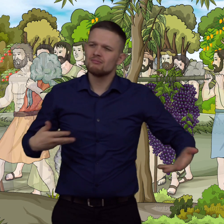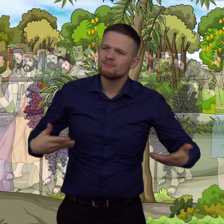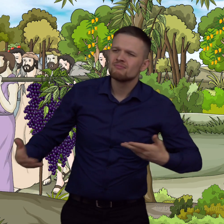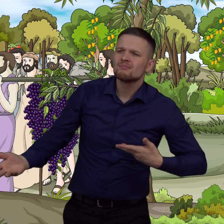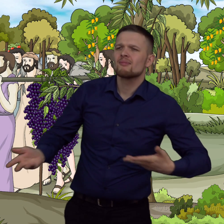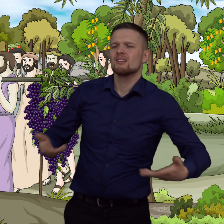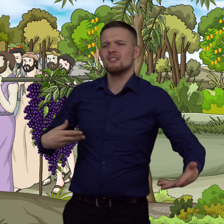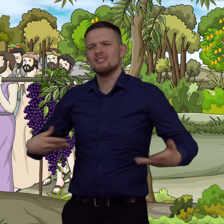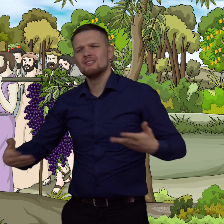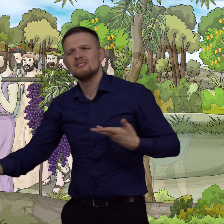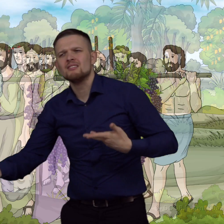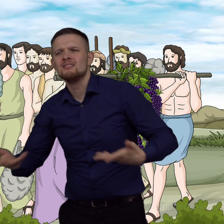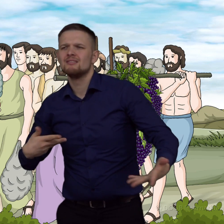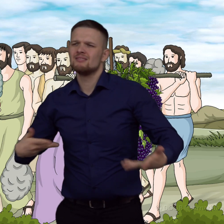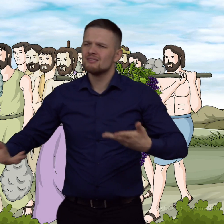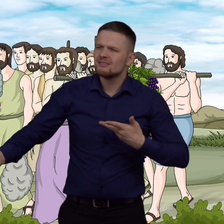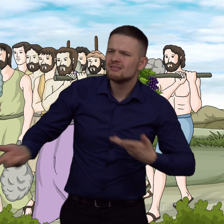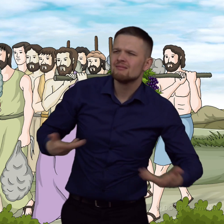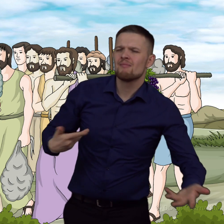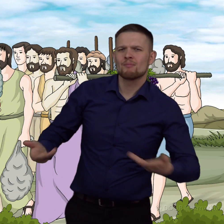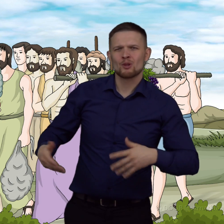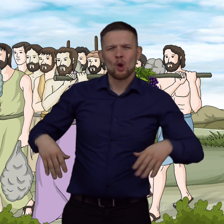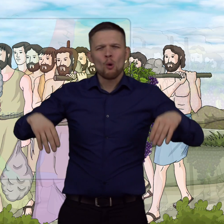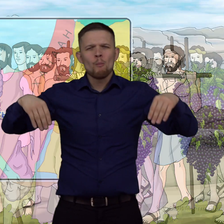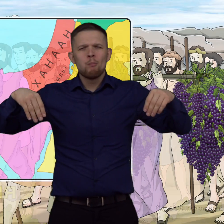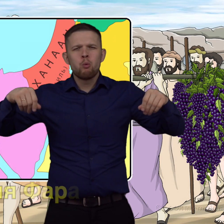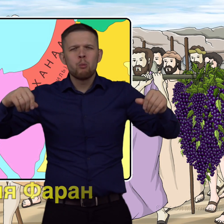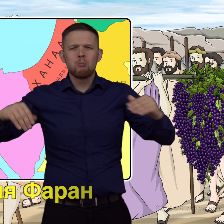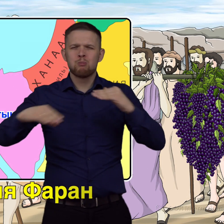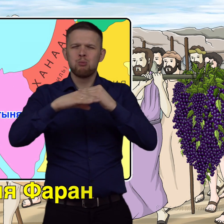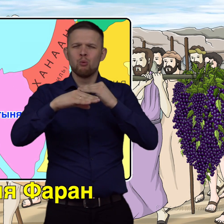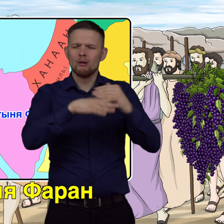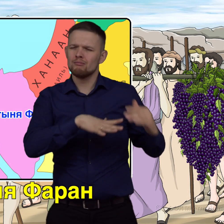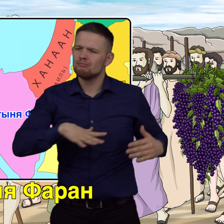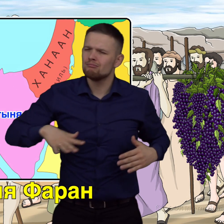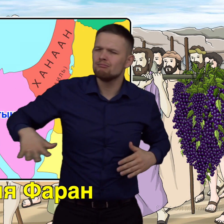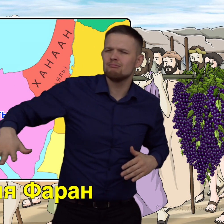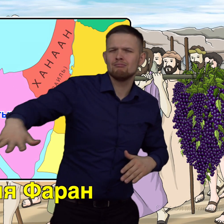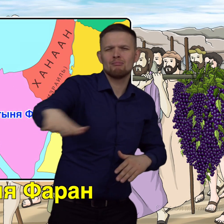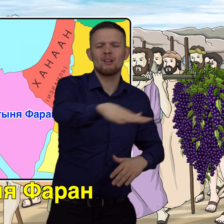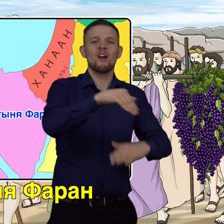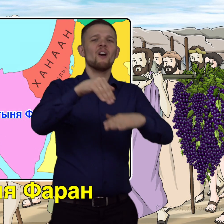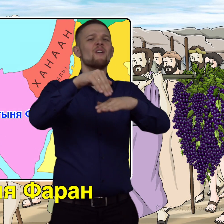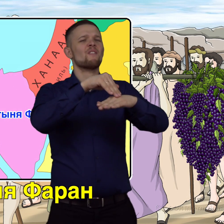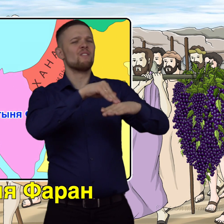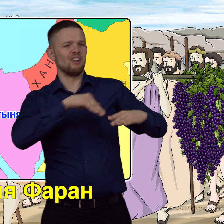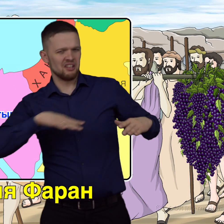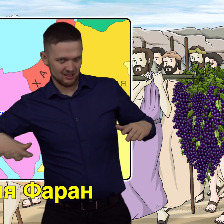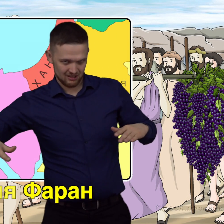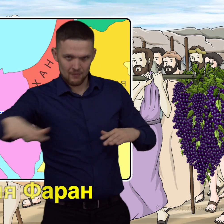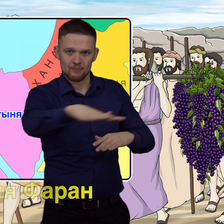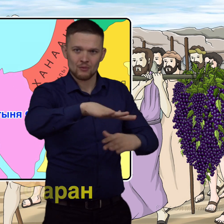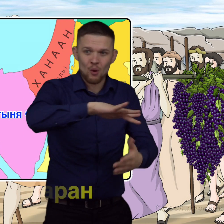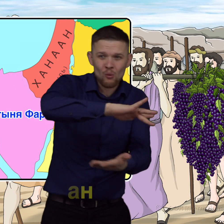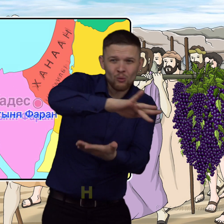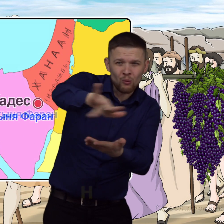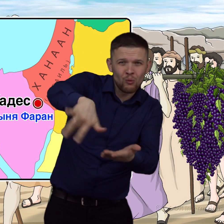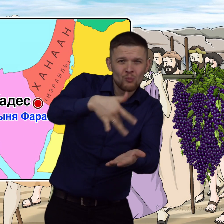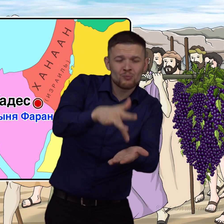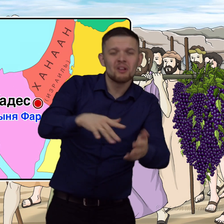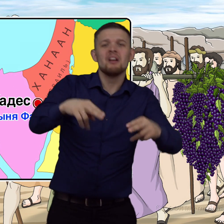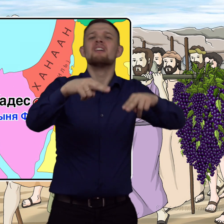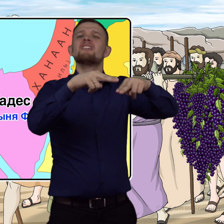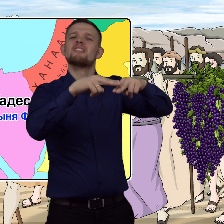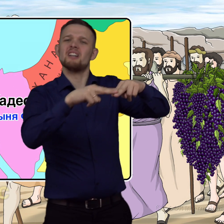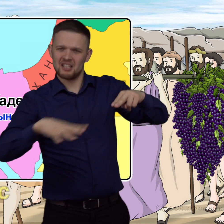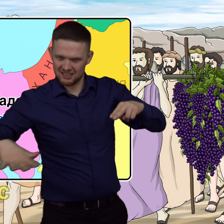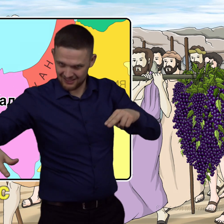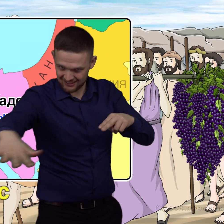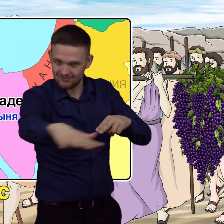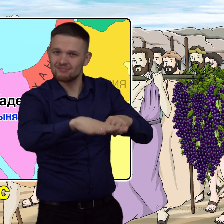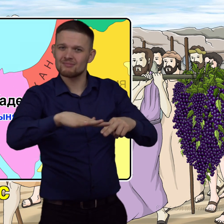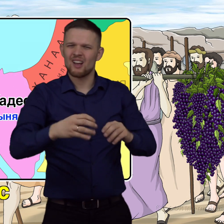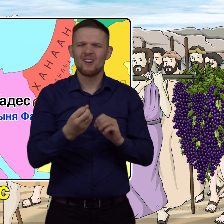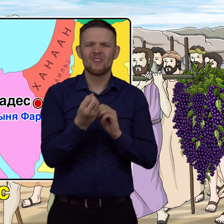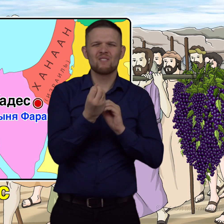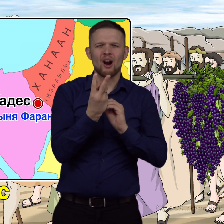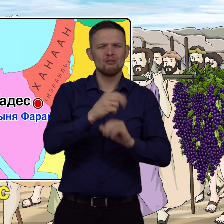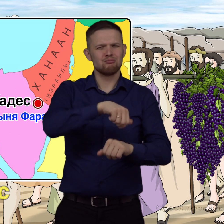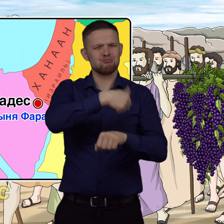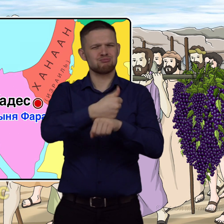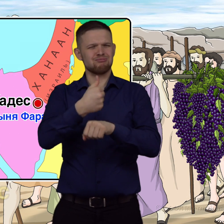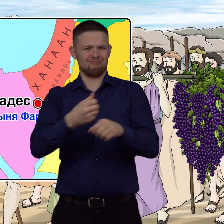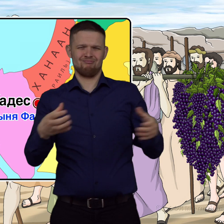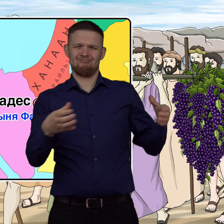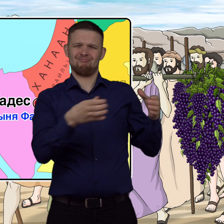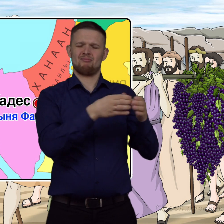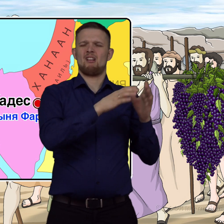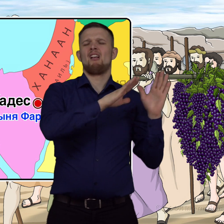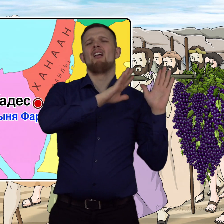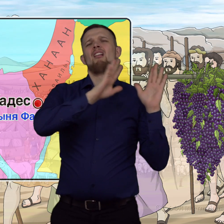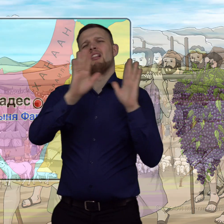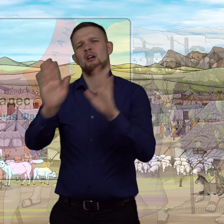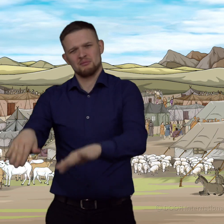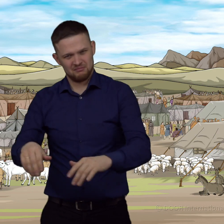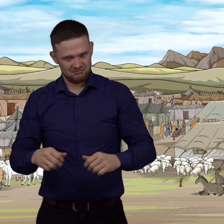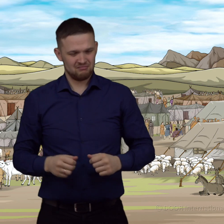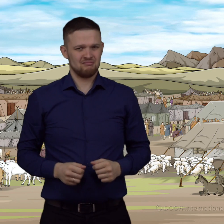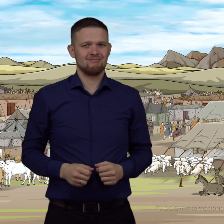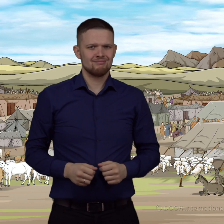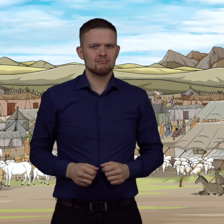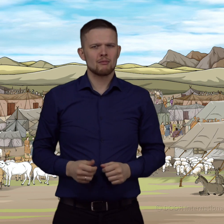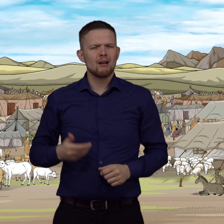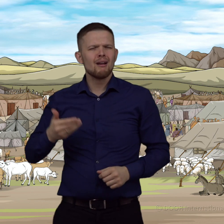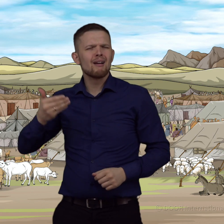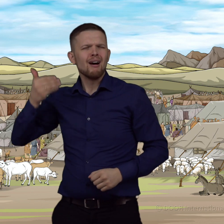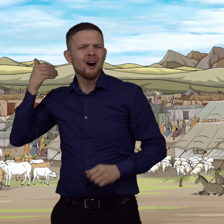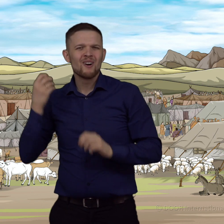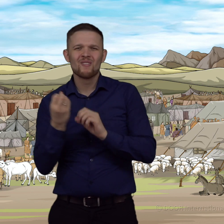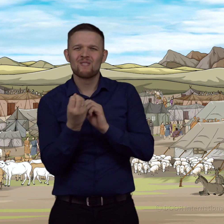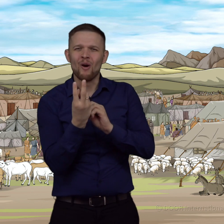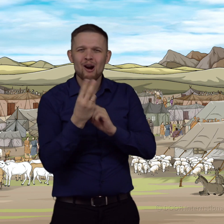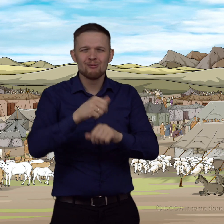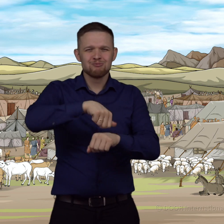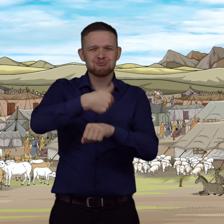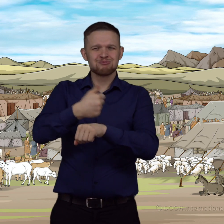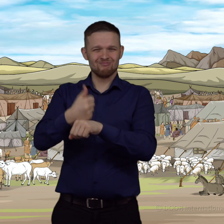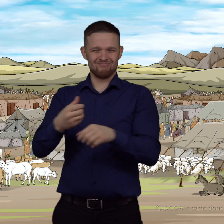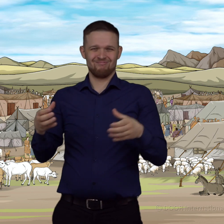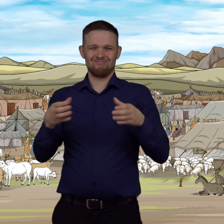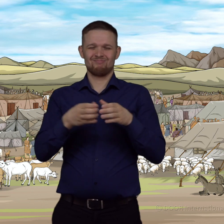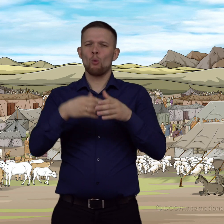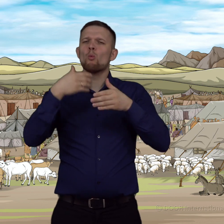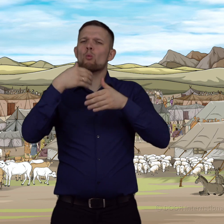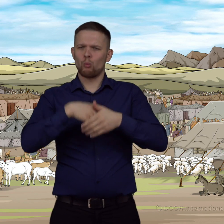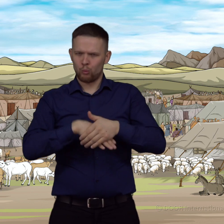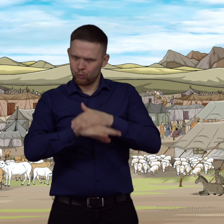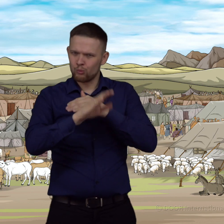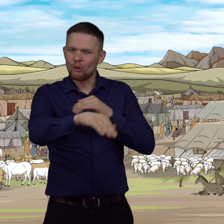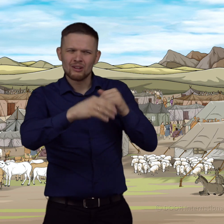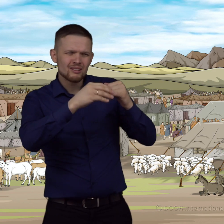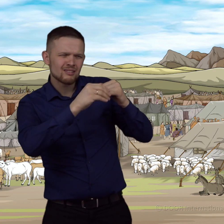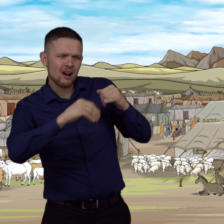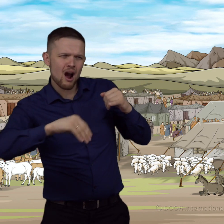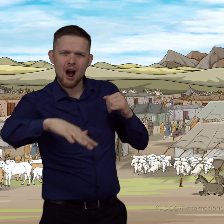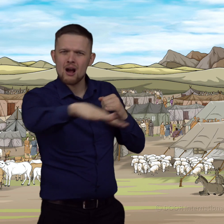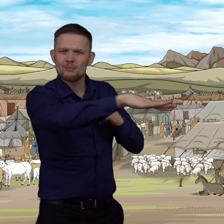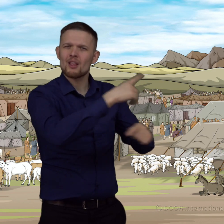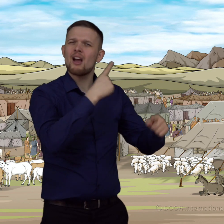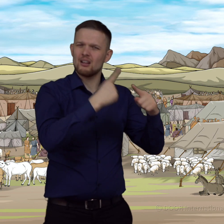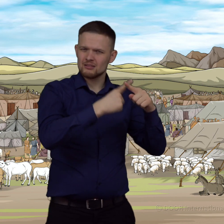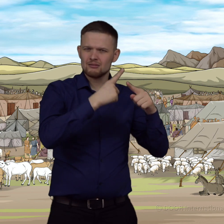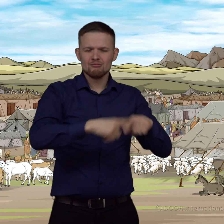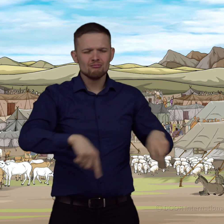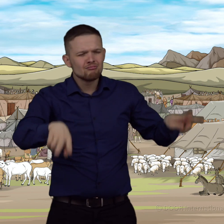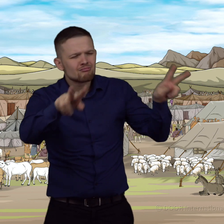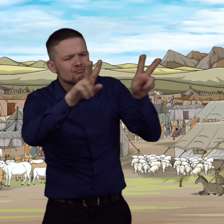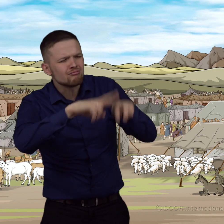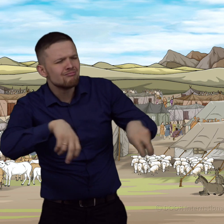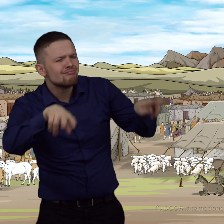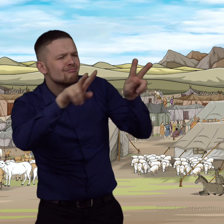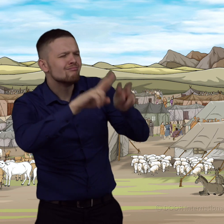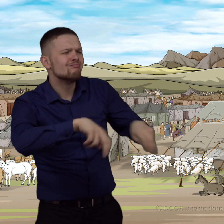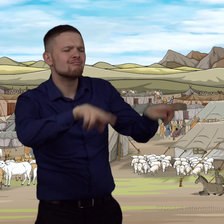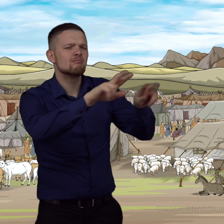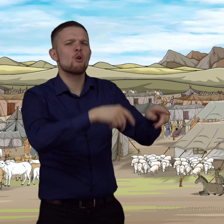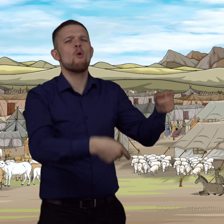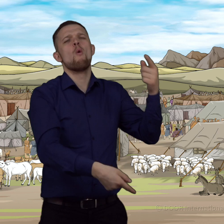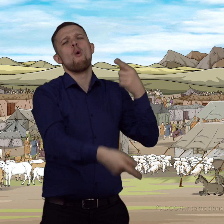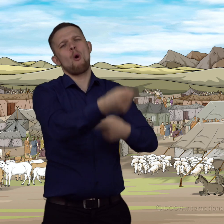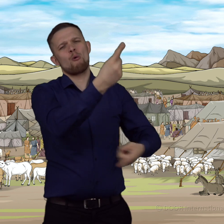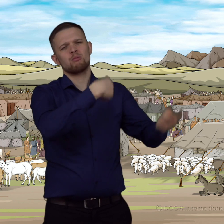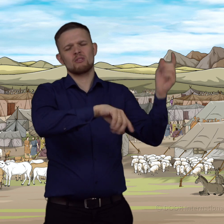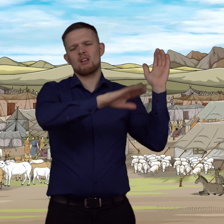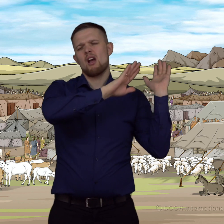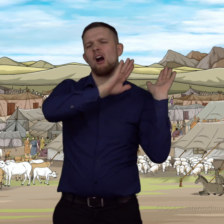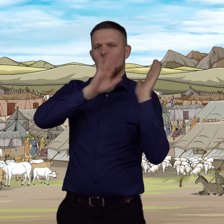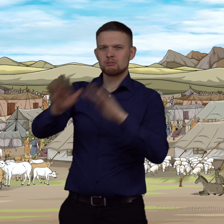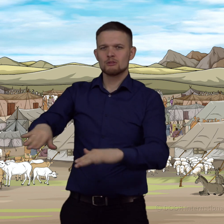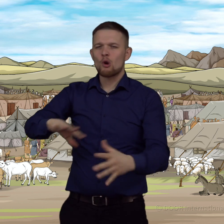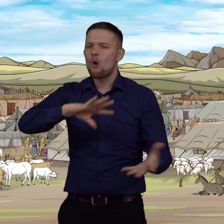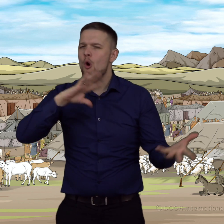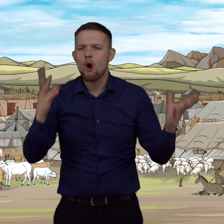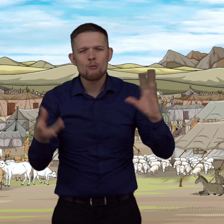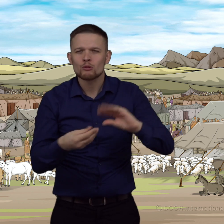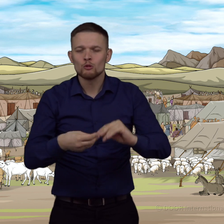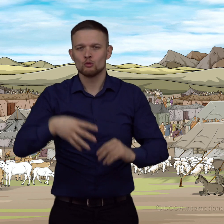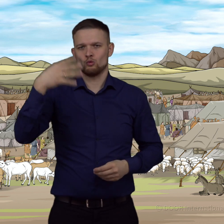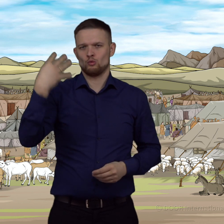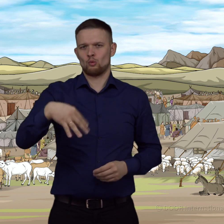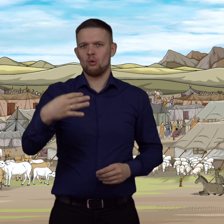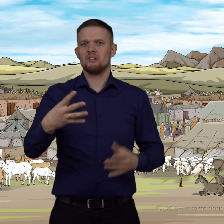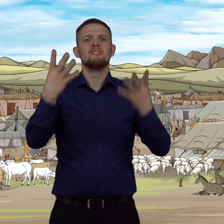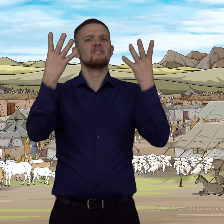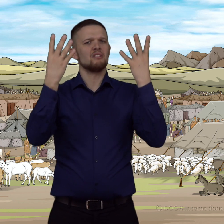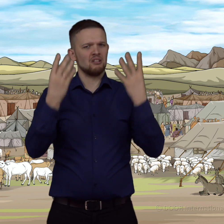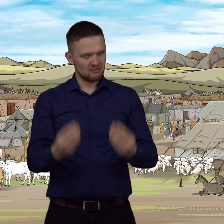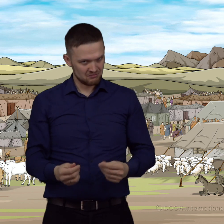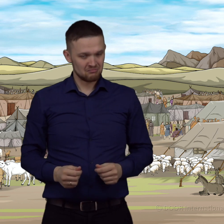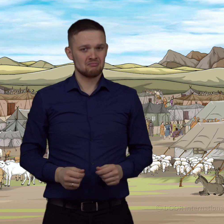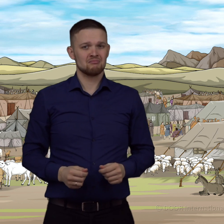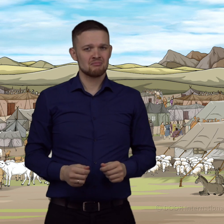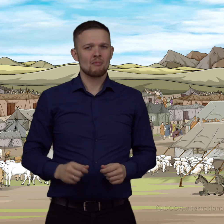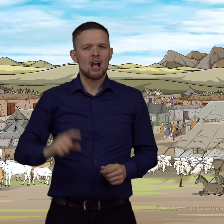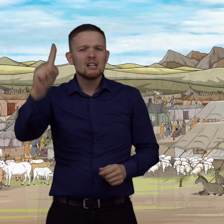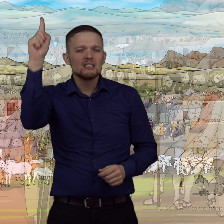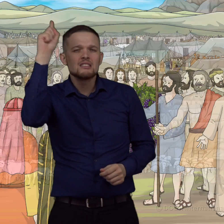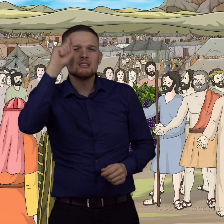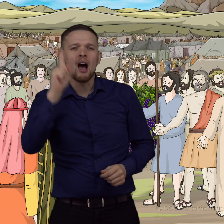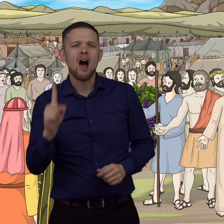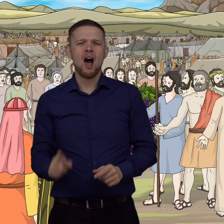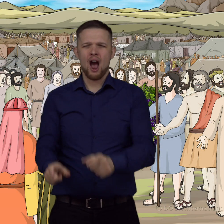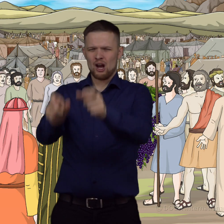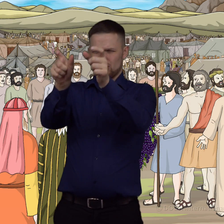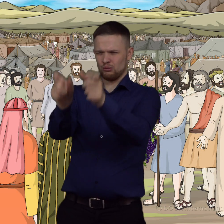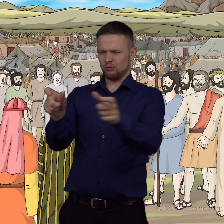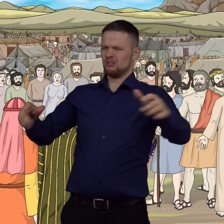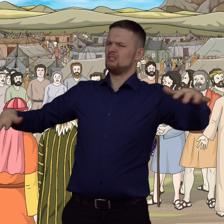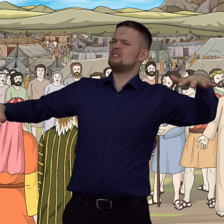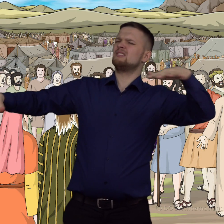After forty days the men returned from spying out the land, and they went back to Moses, Aaron, and the whole congregation of Israel in the Wilderness of Paran at Kadesh.